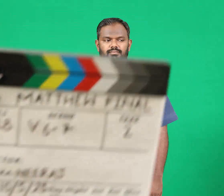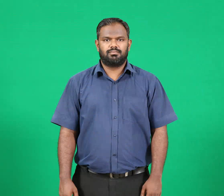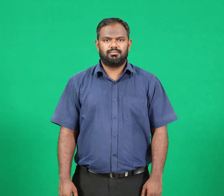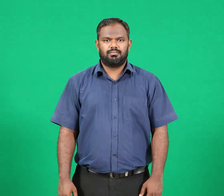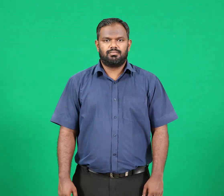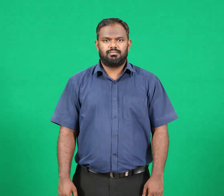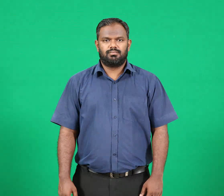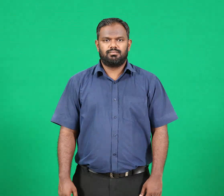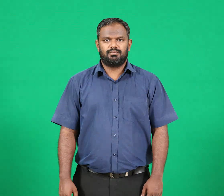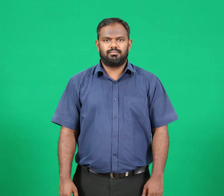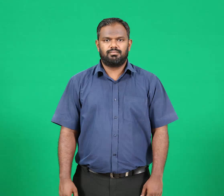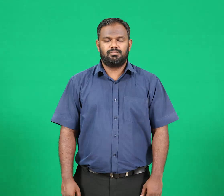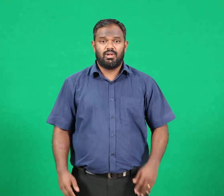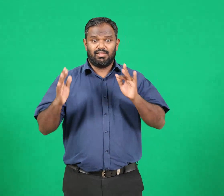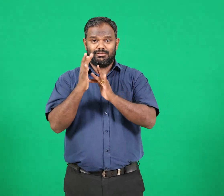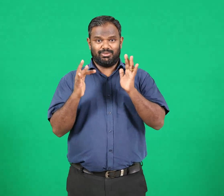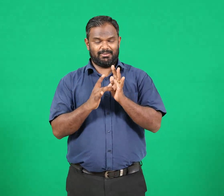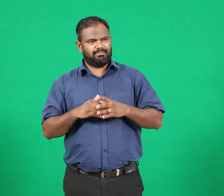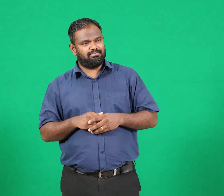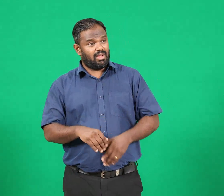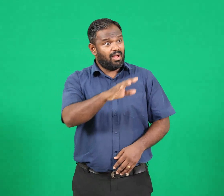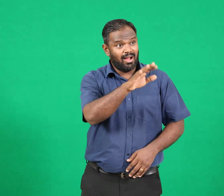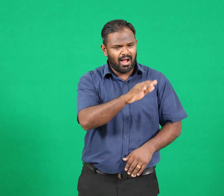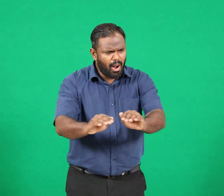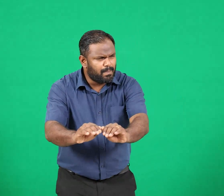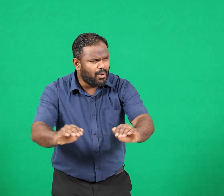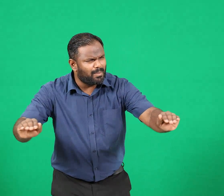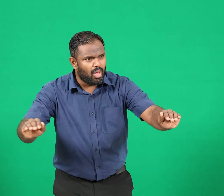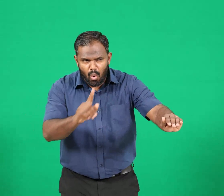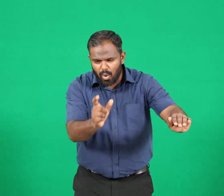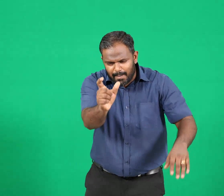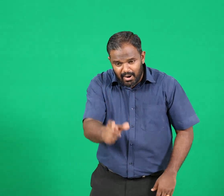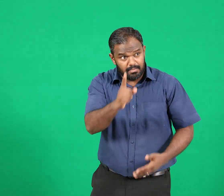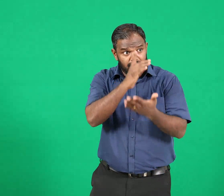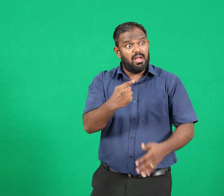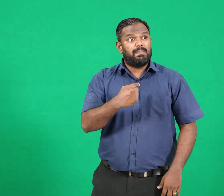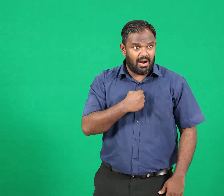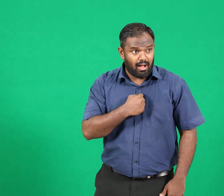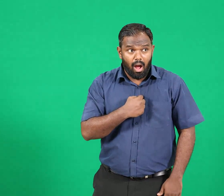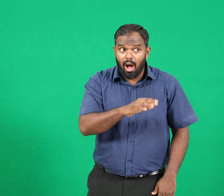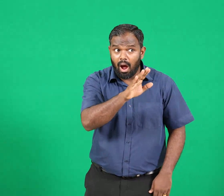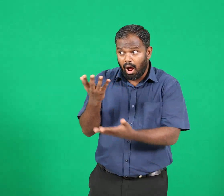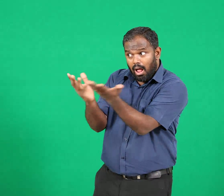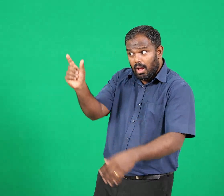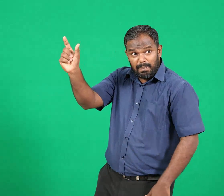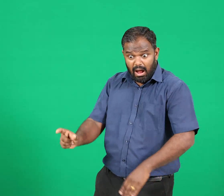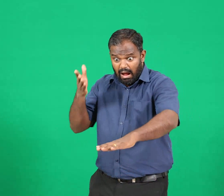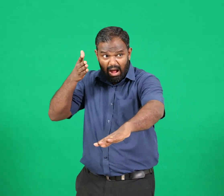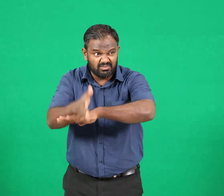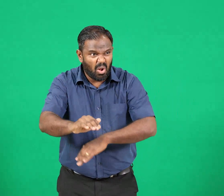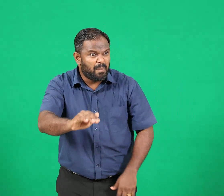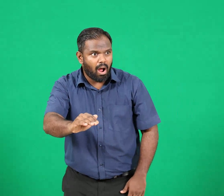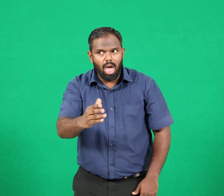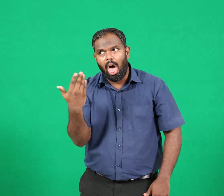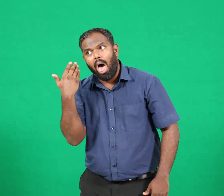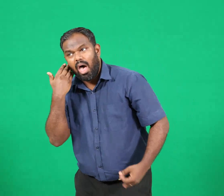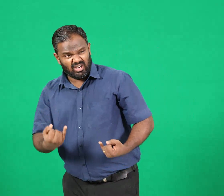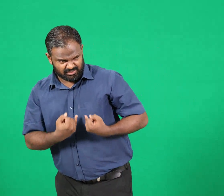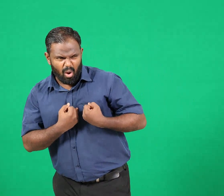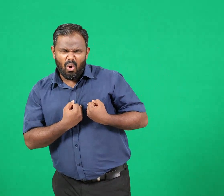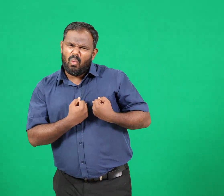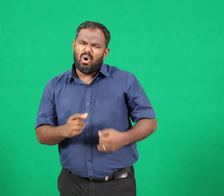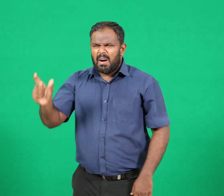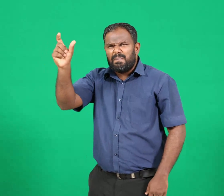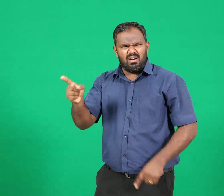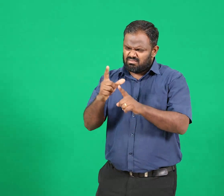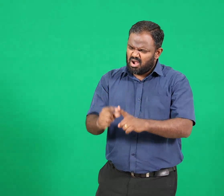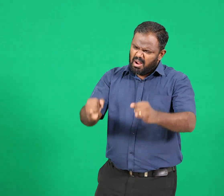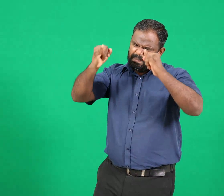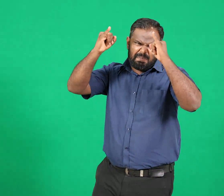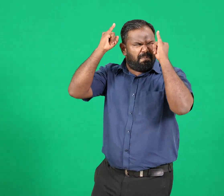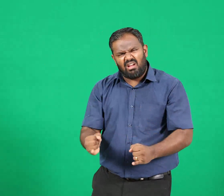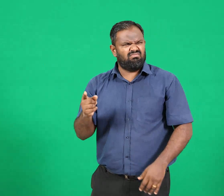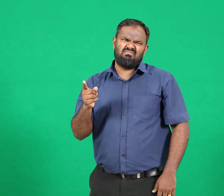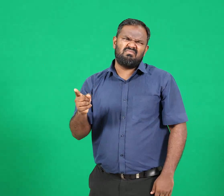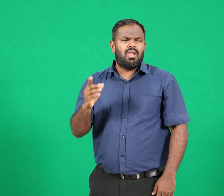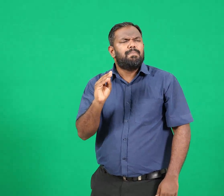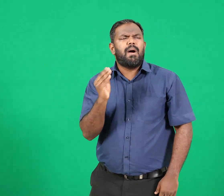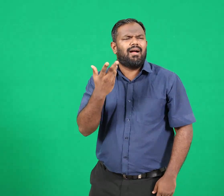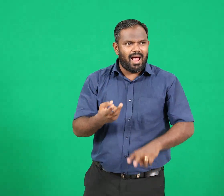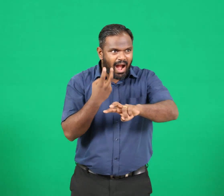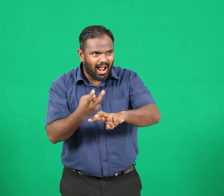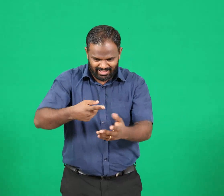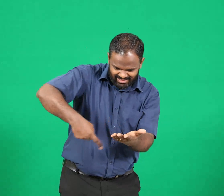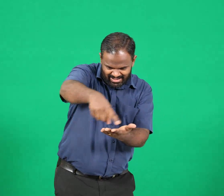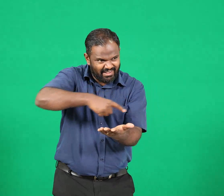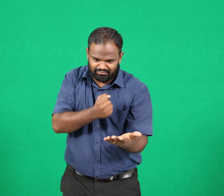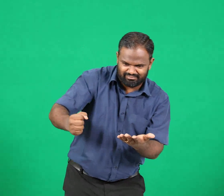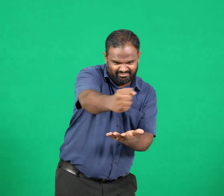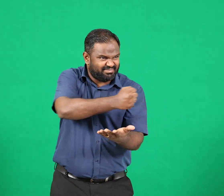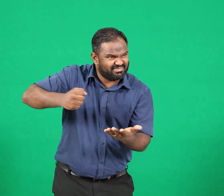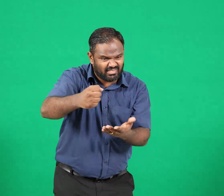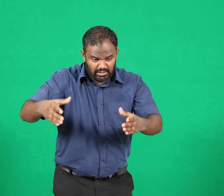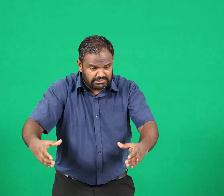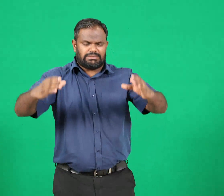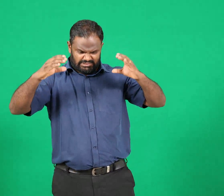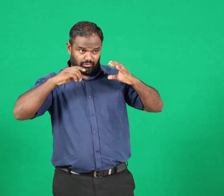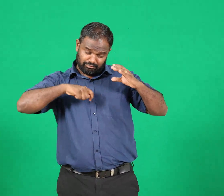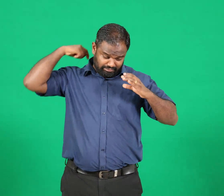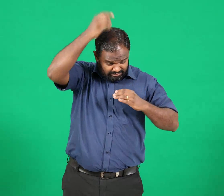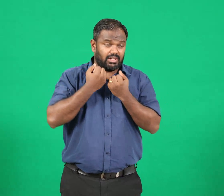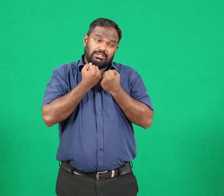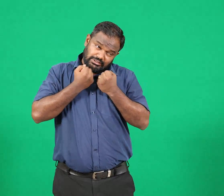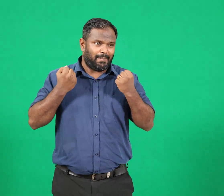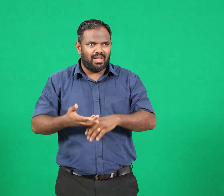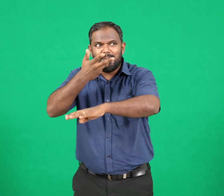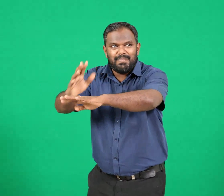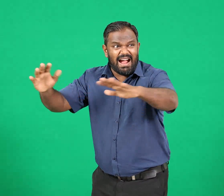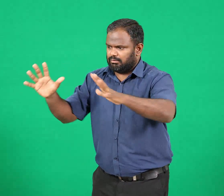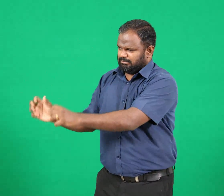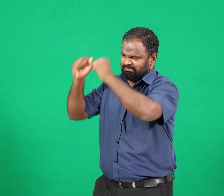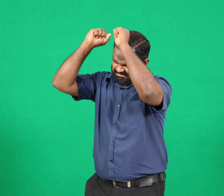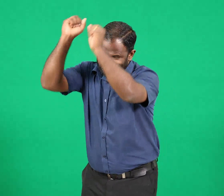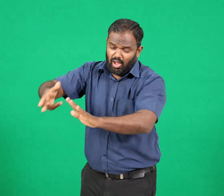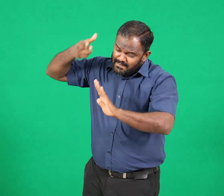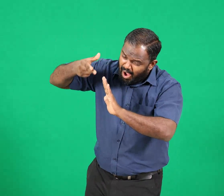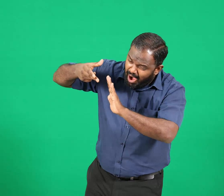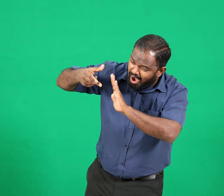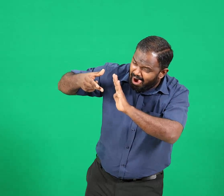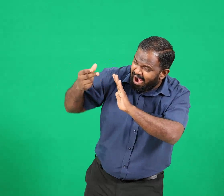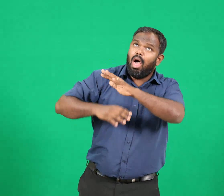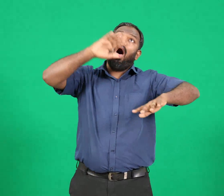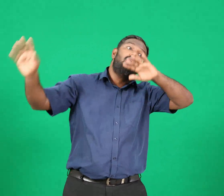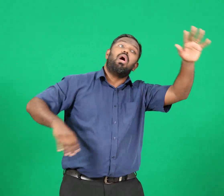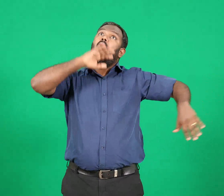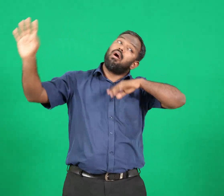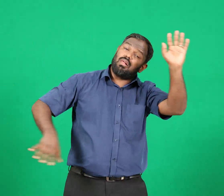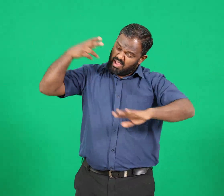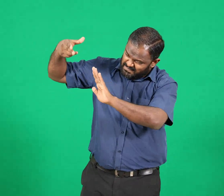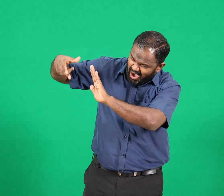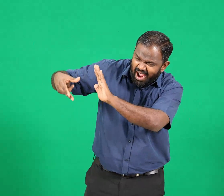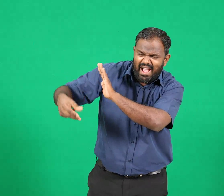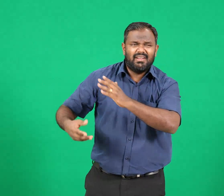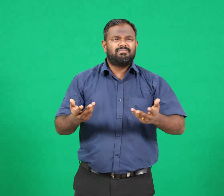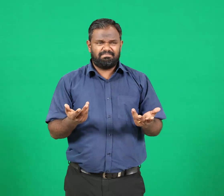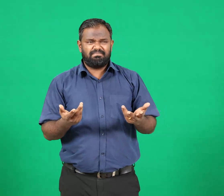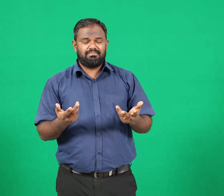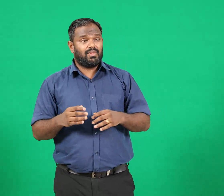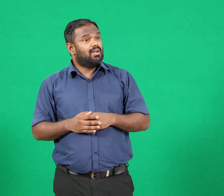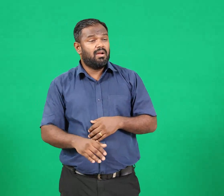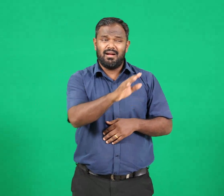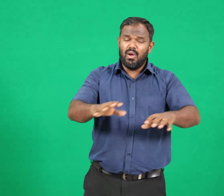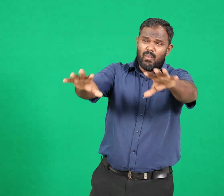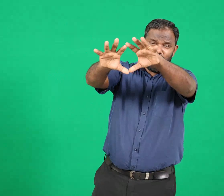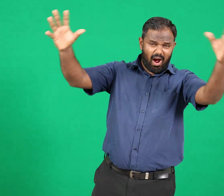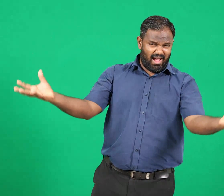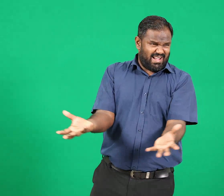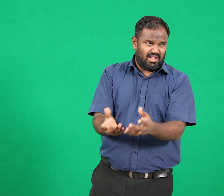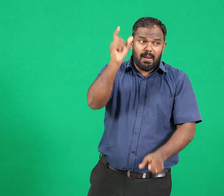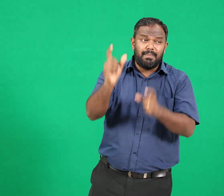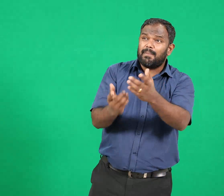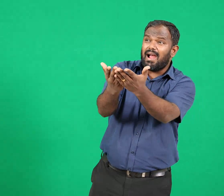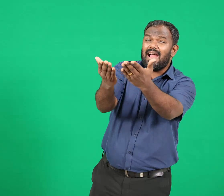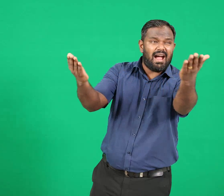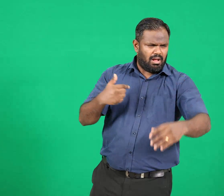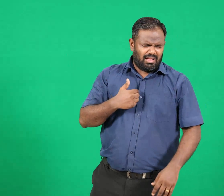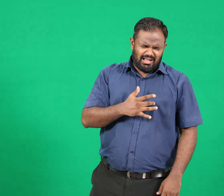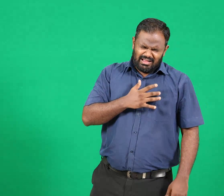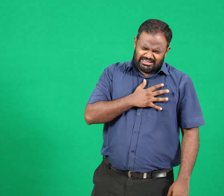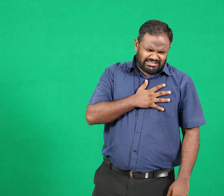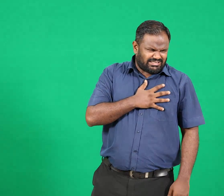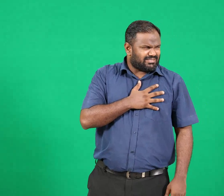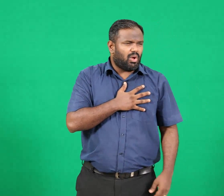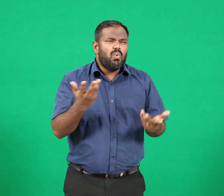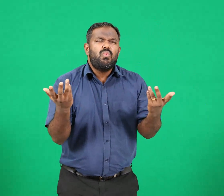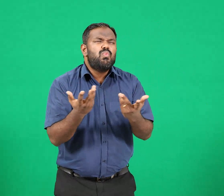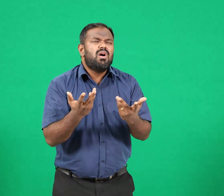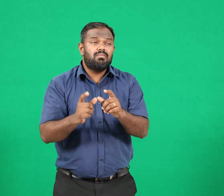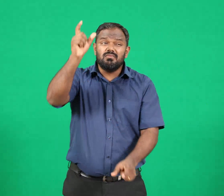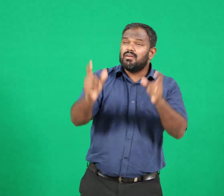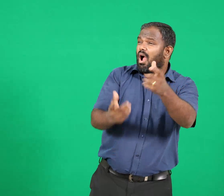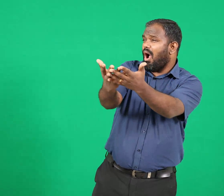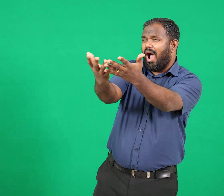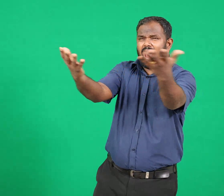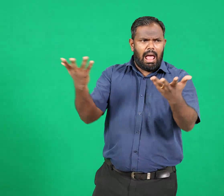But if anyone causes one of these little ones who believe in Me to stumble, it would be better for him to have a large millstone hung around his neck and to be drowned in the depths of the sea.